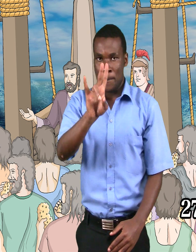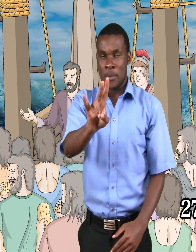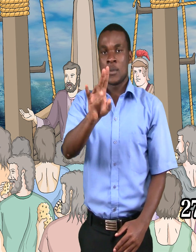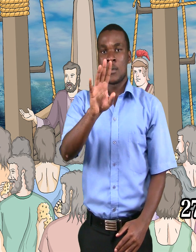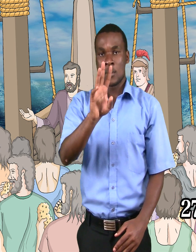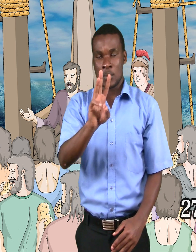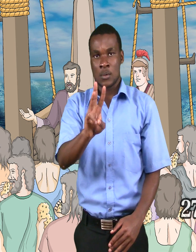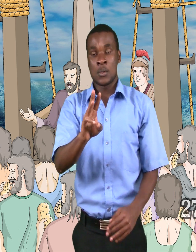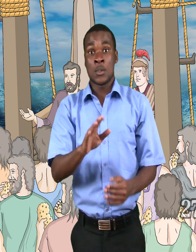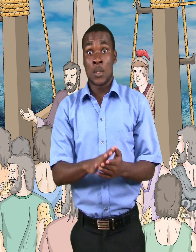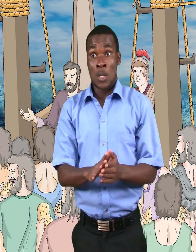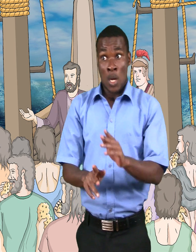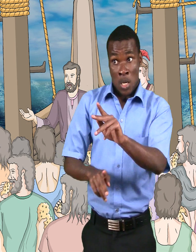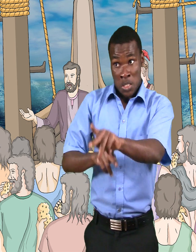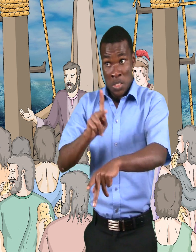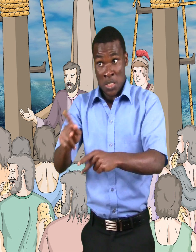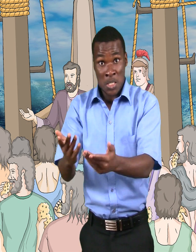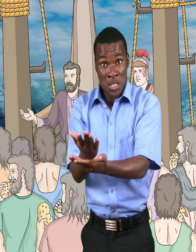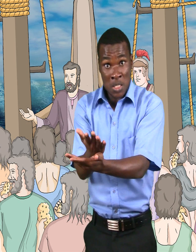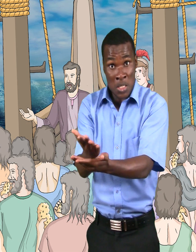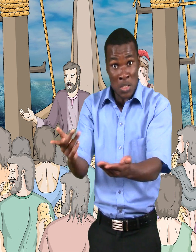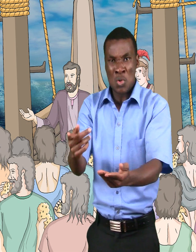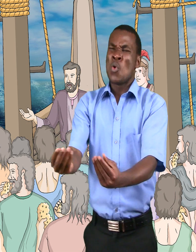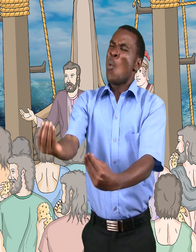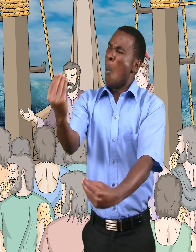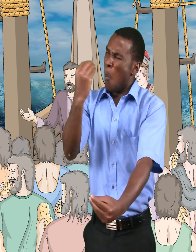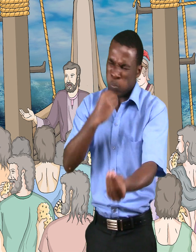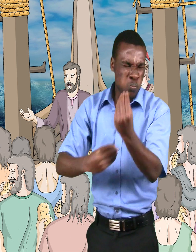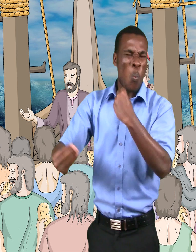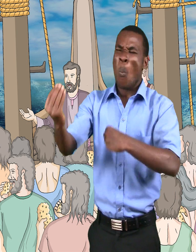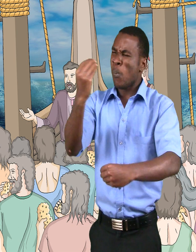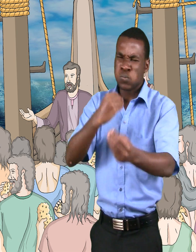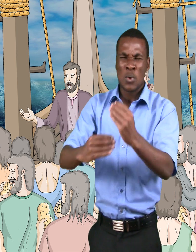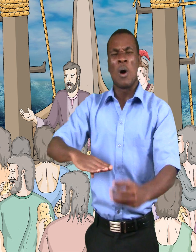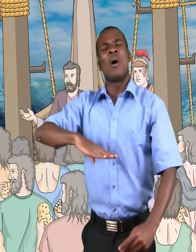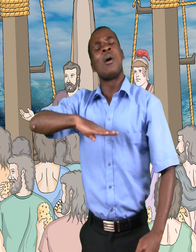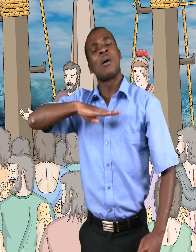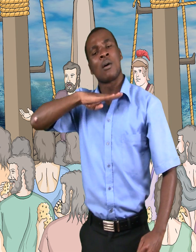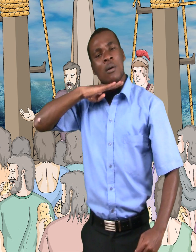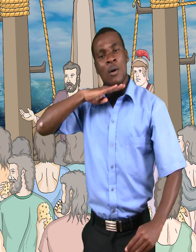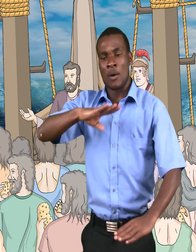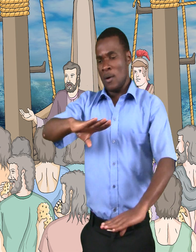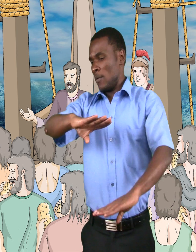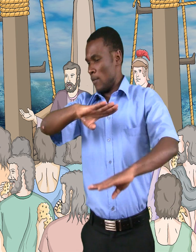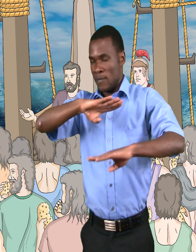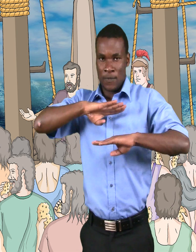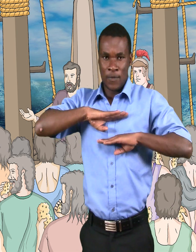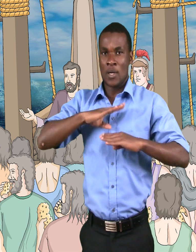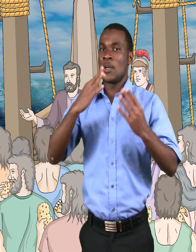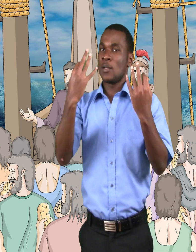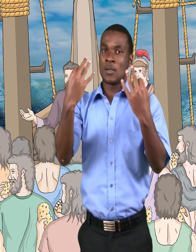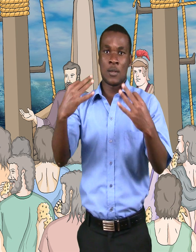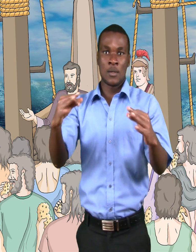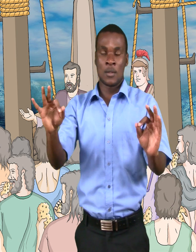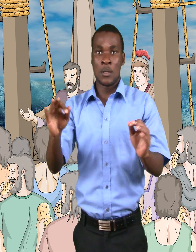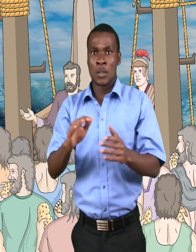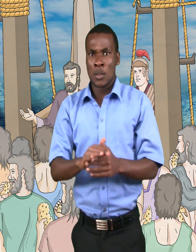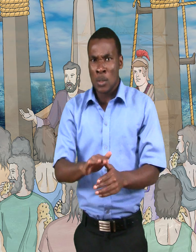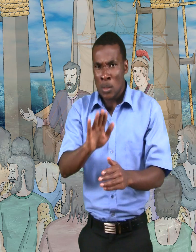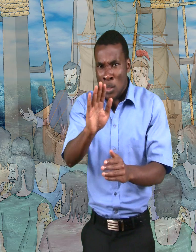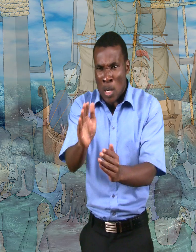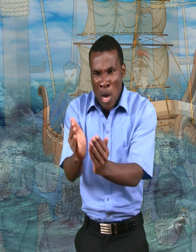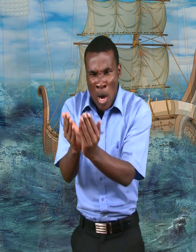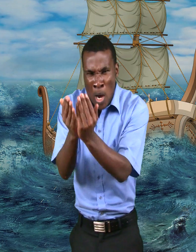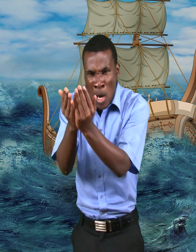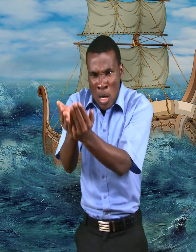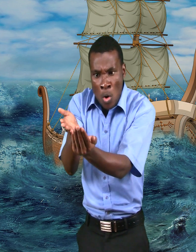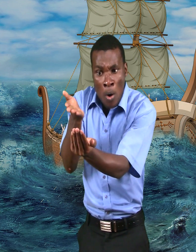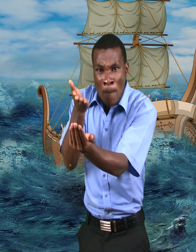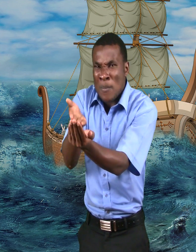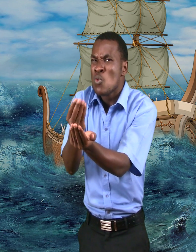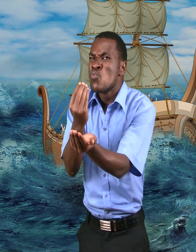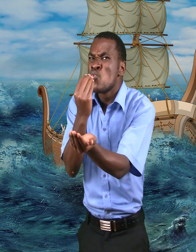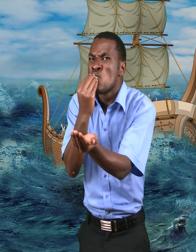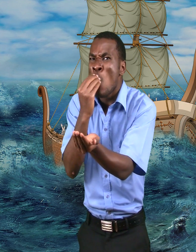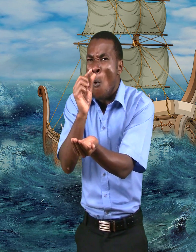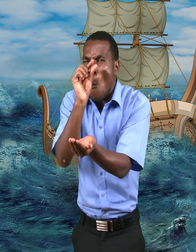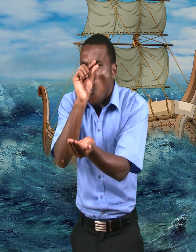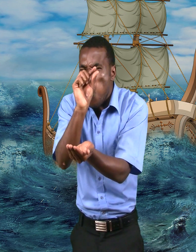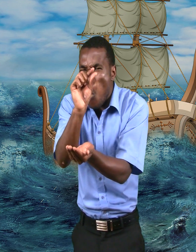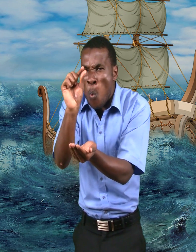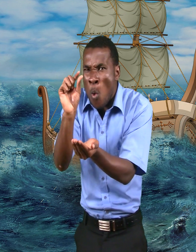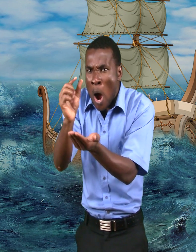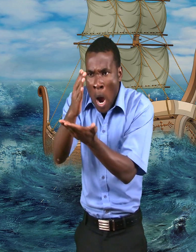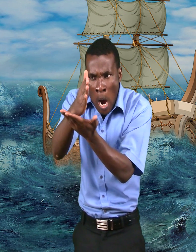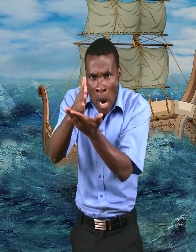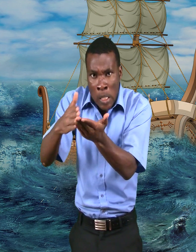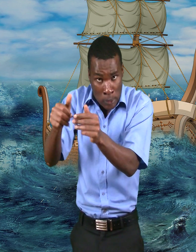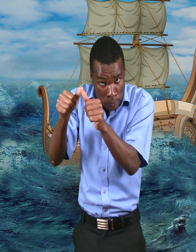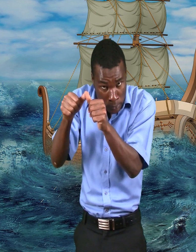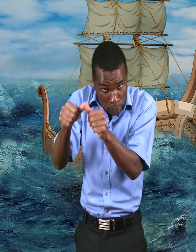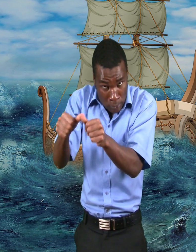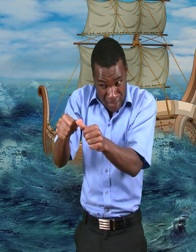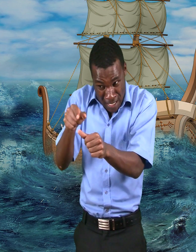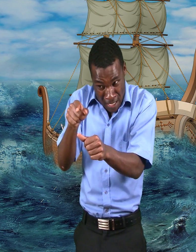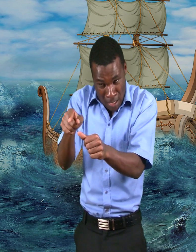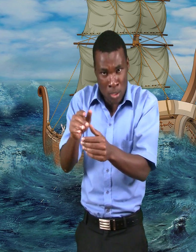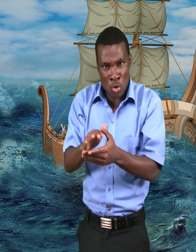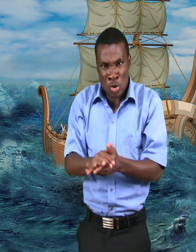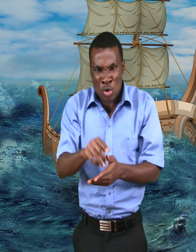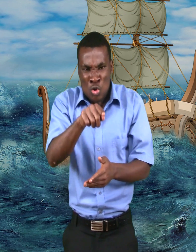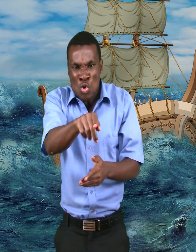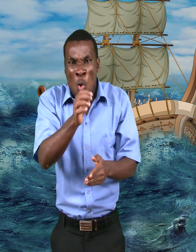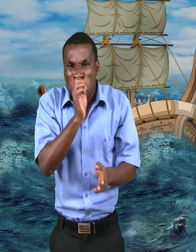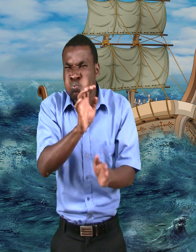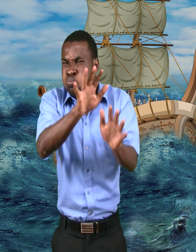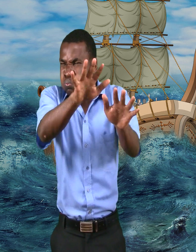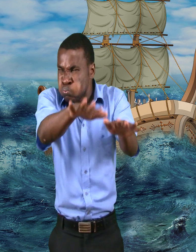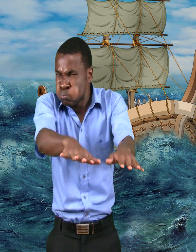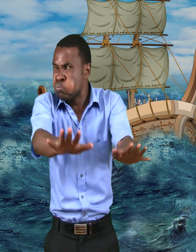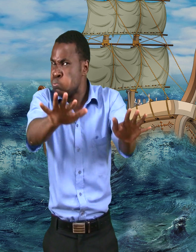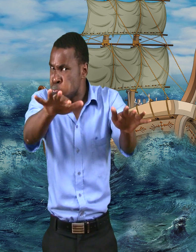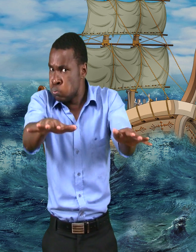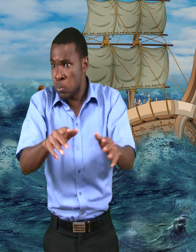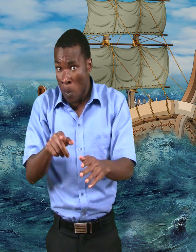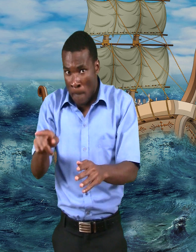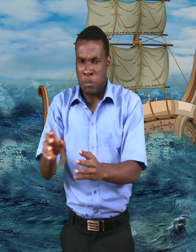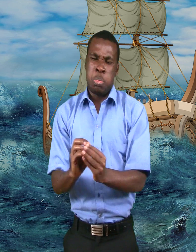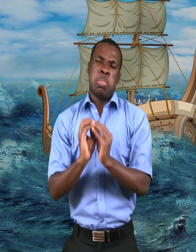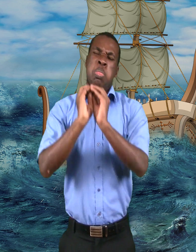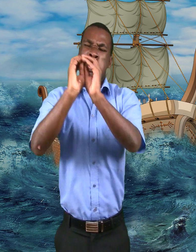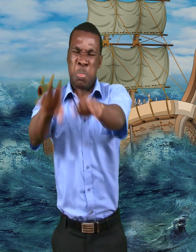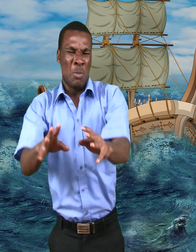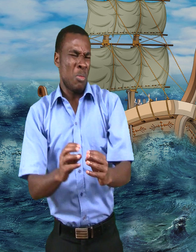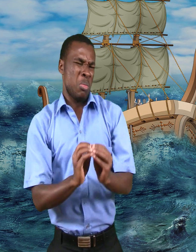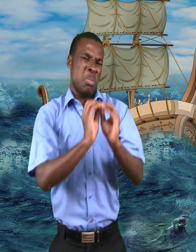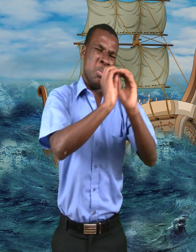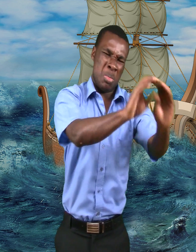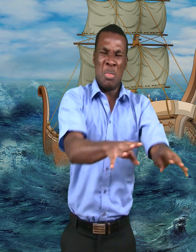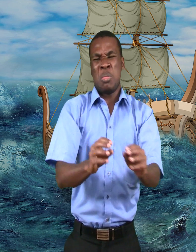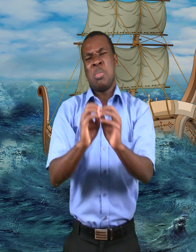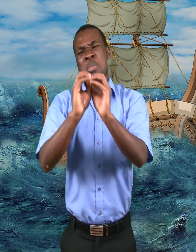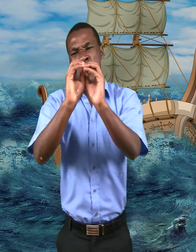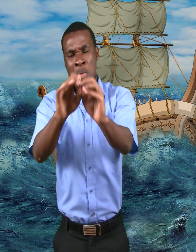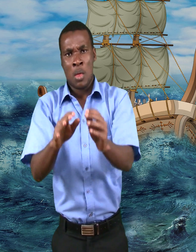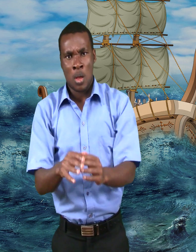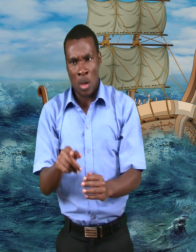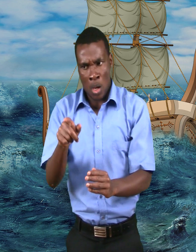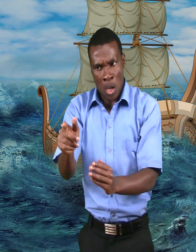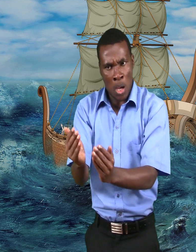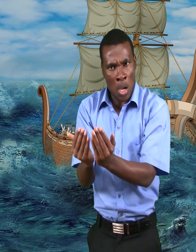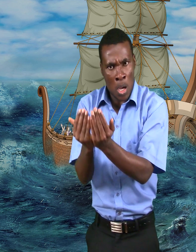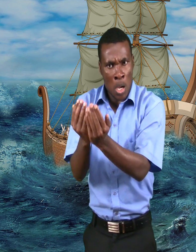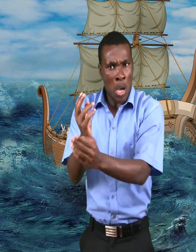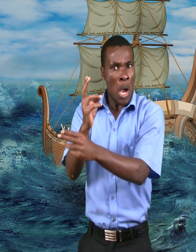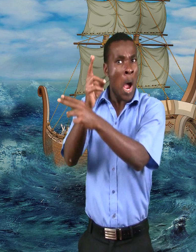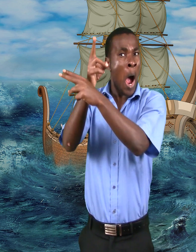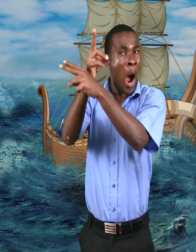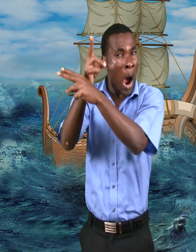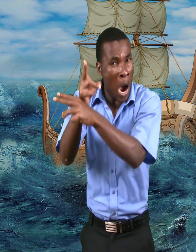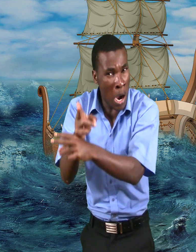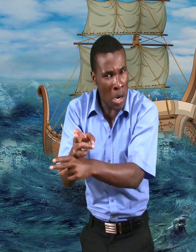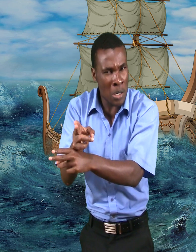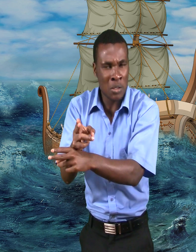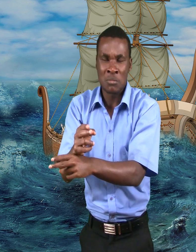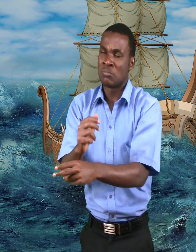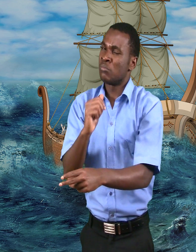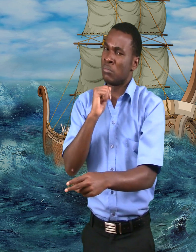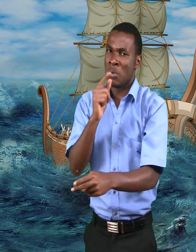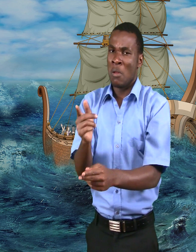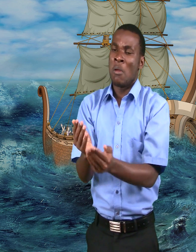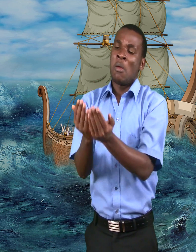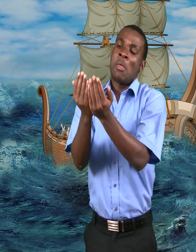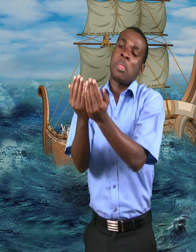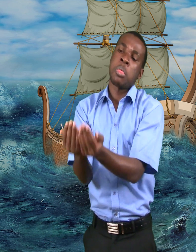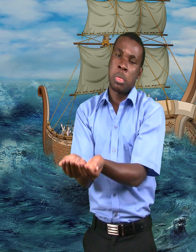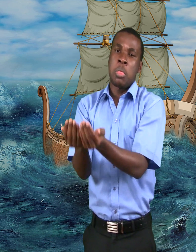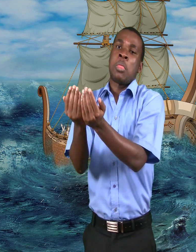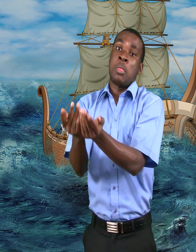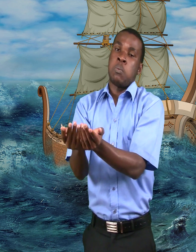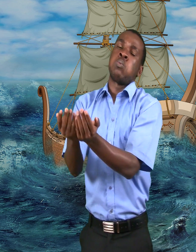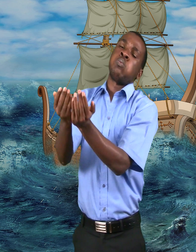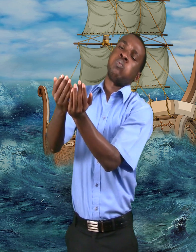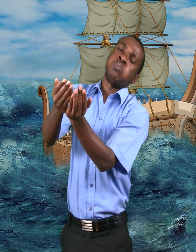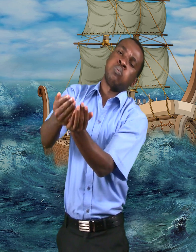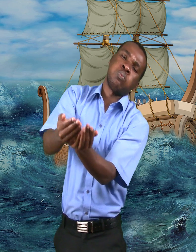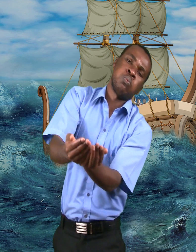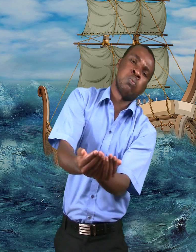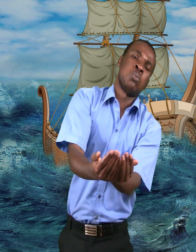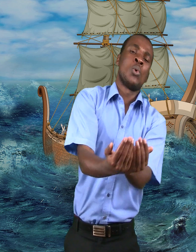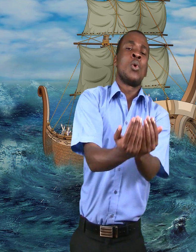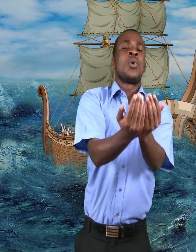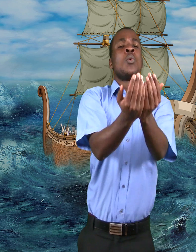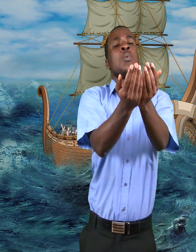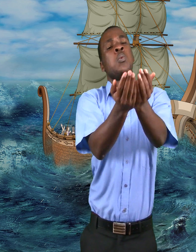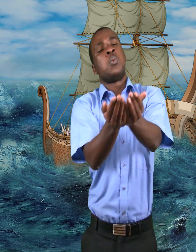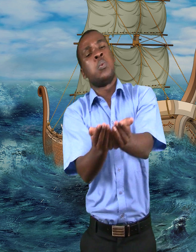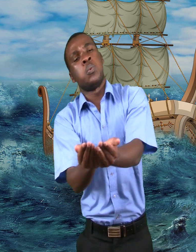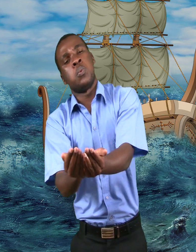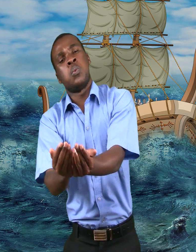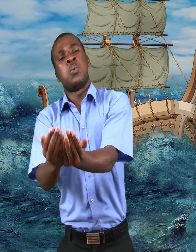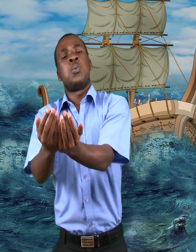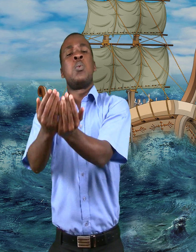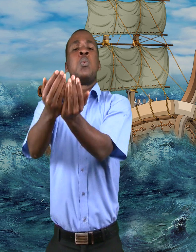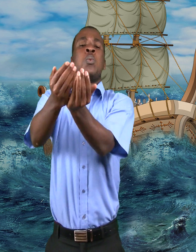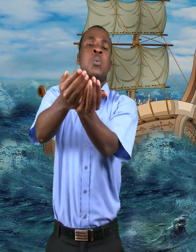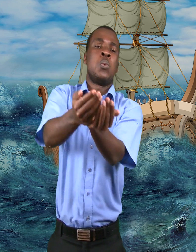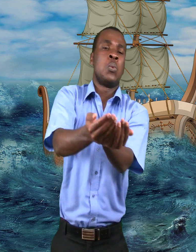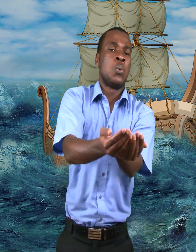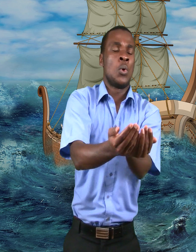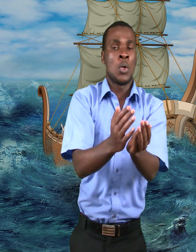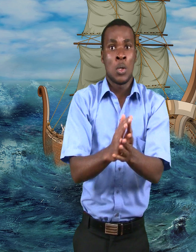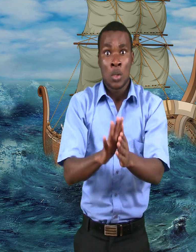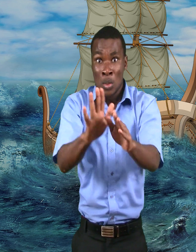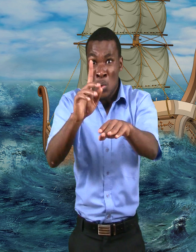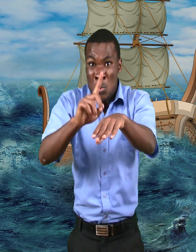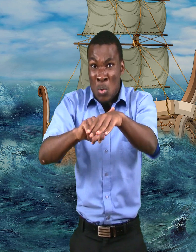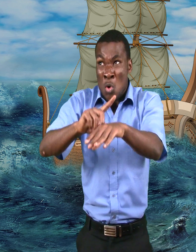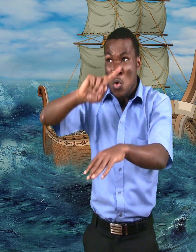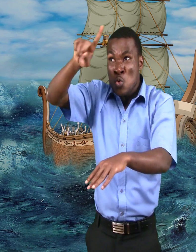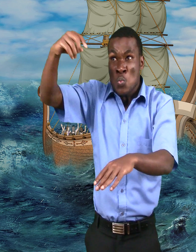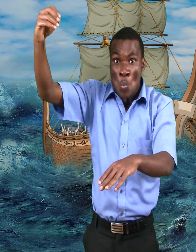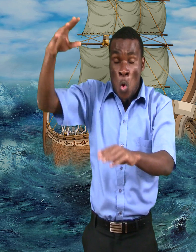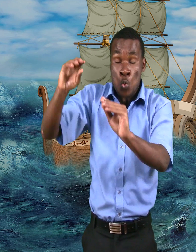After the men had eaten their fill, they lightened the ship by throwing the grain into the sea.